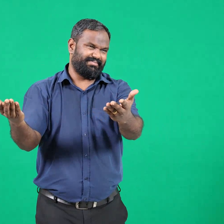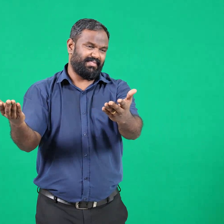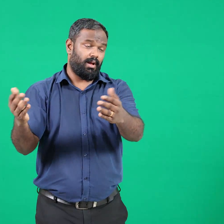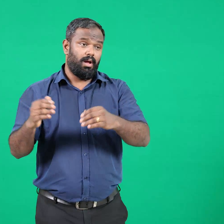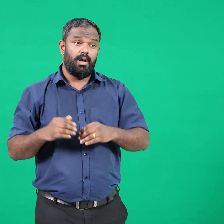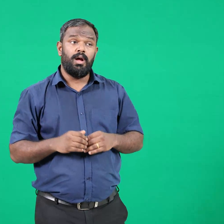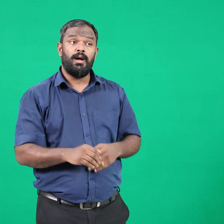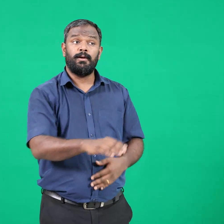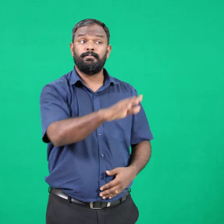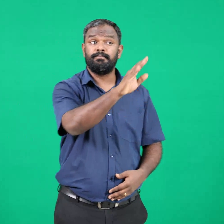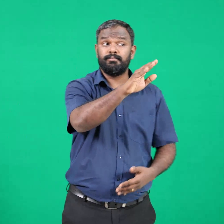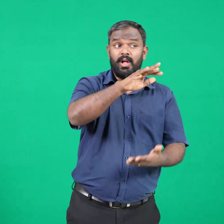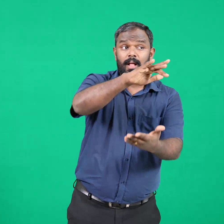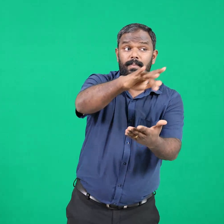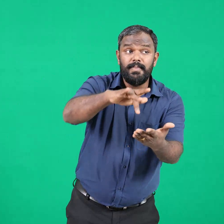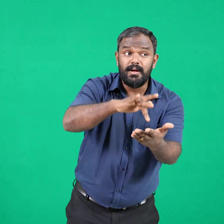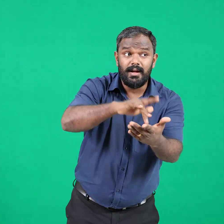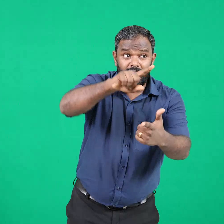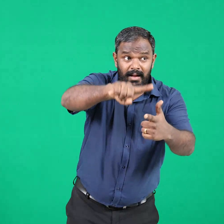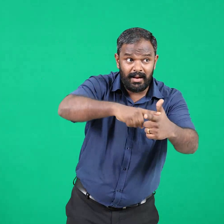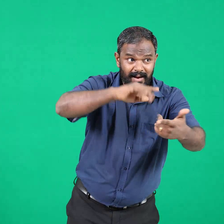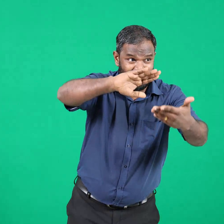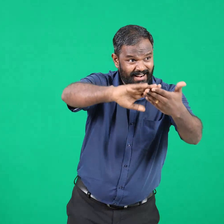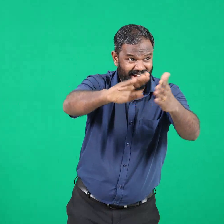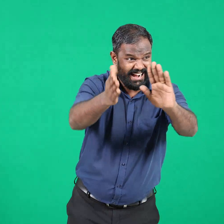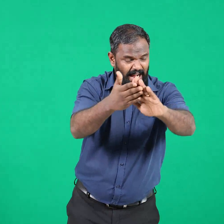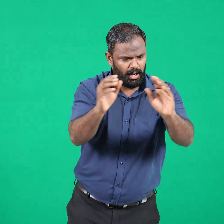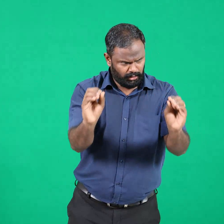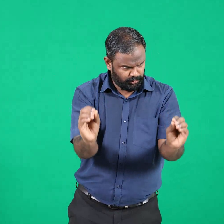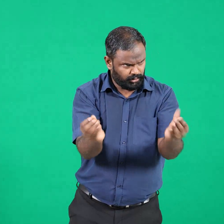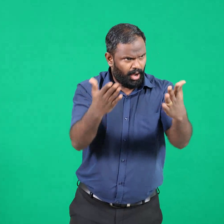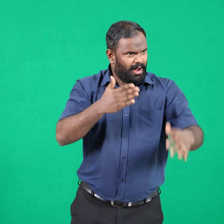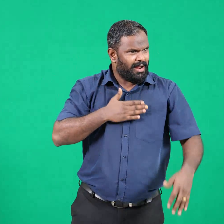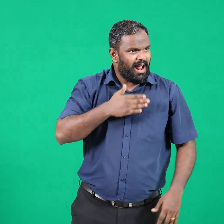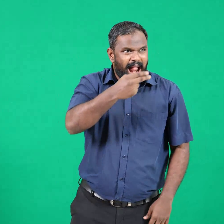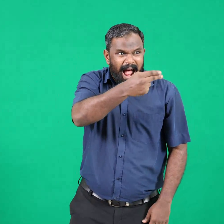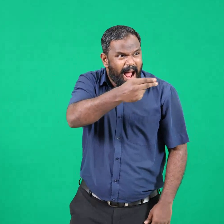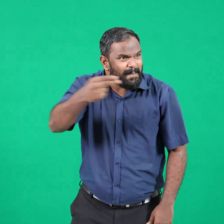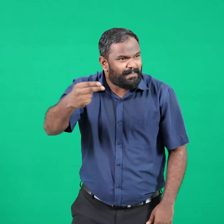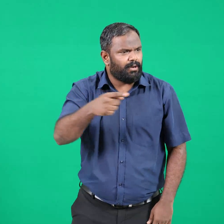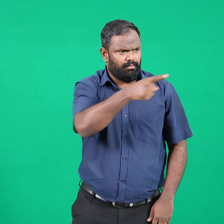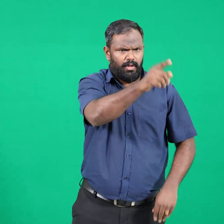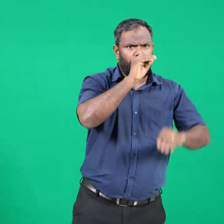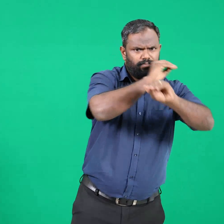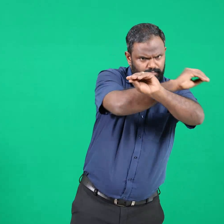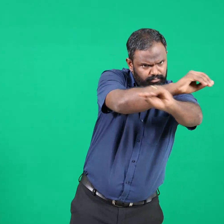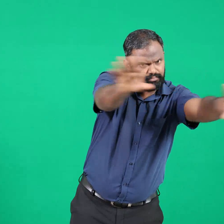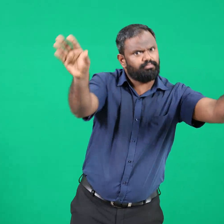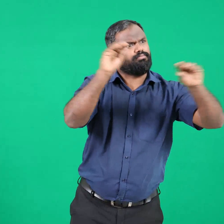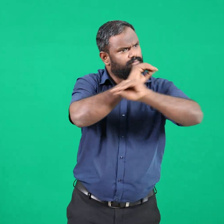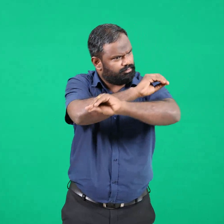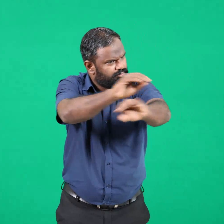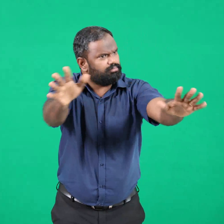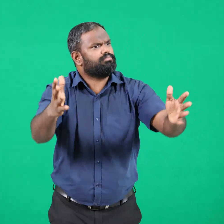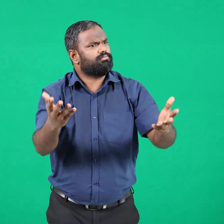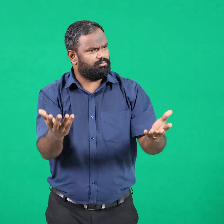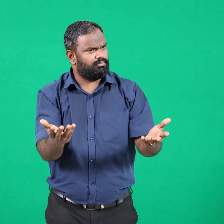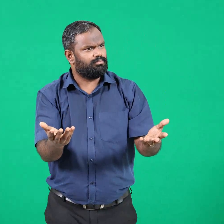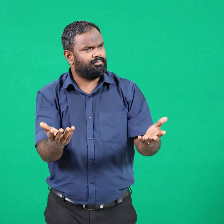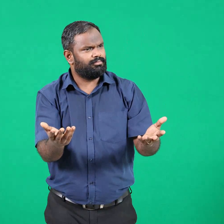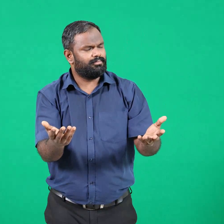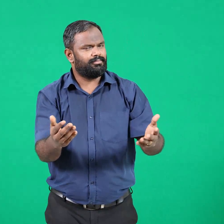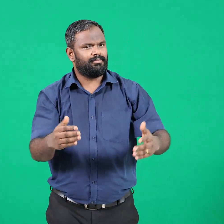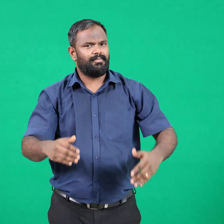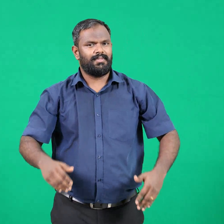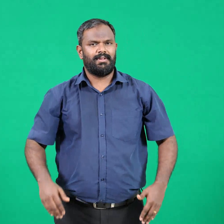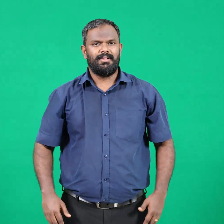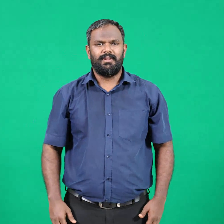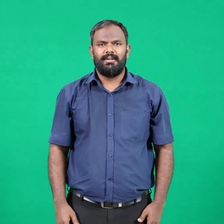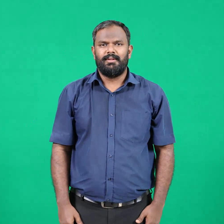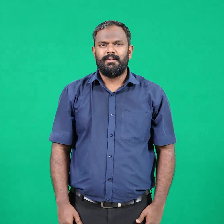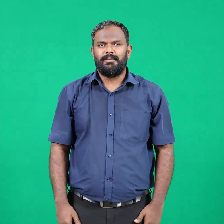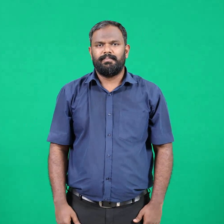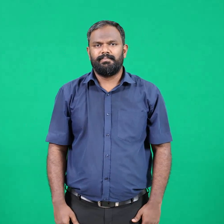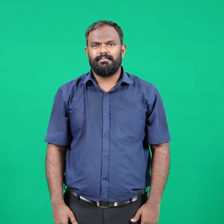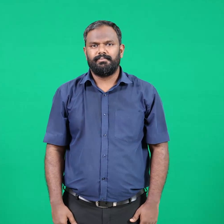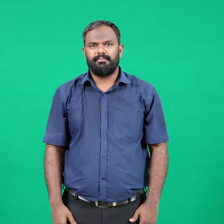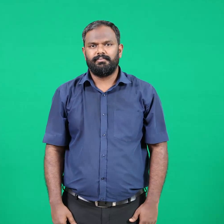You are witnesses of these things.